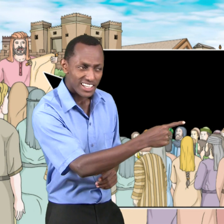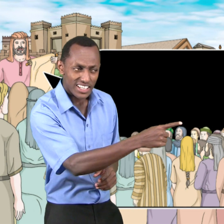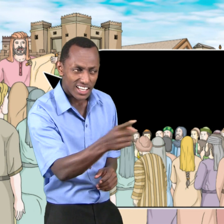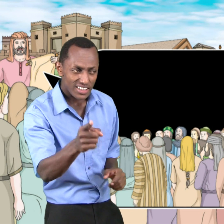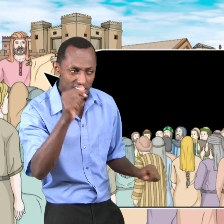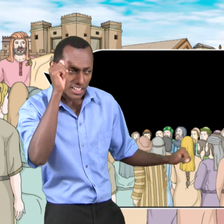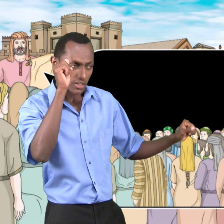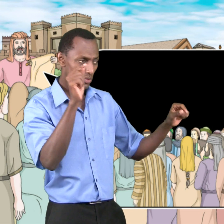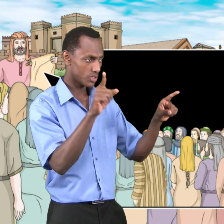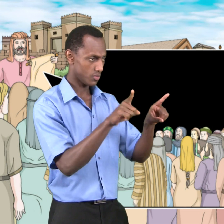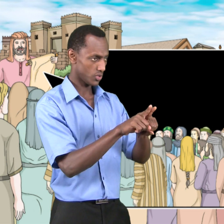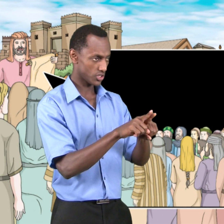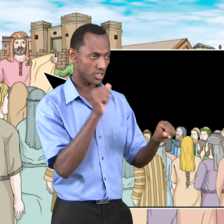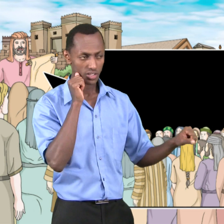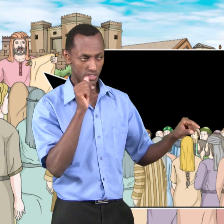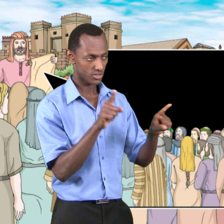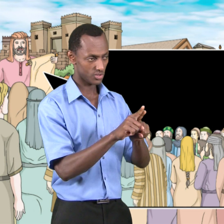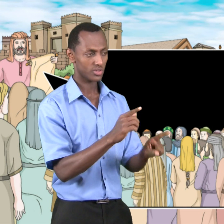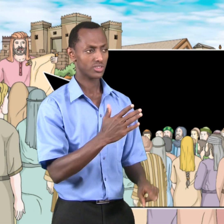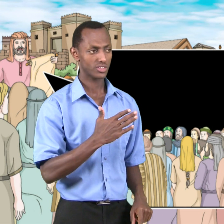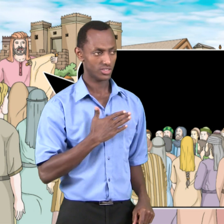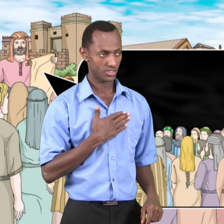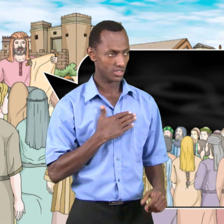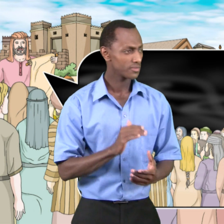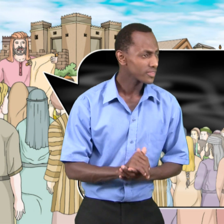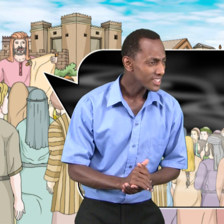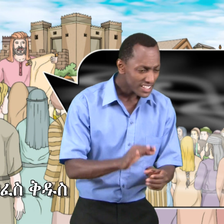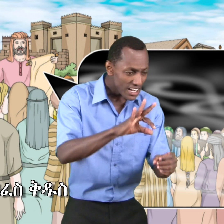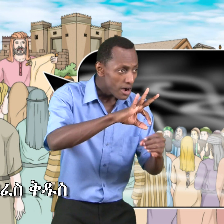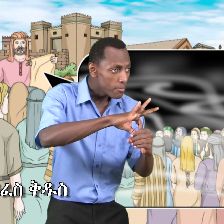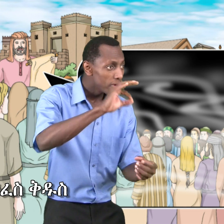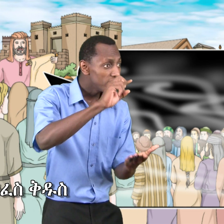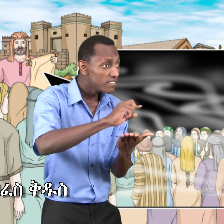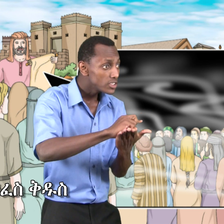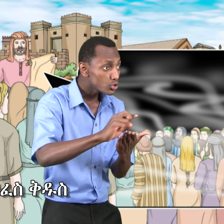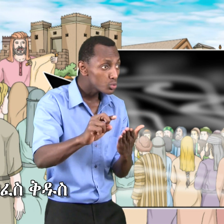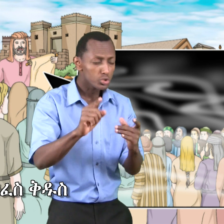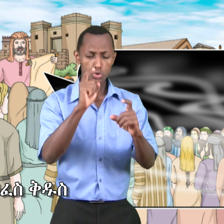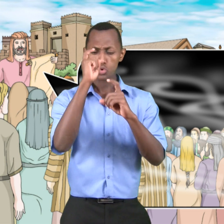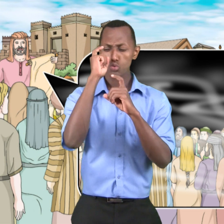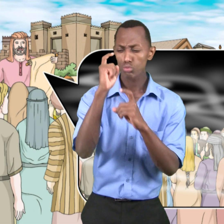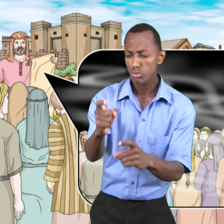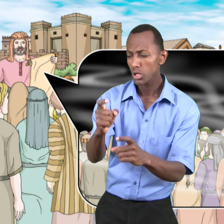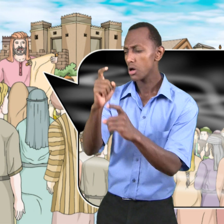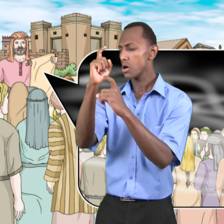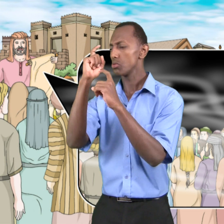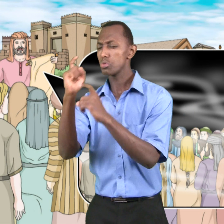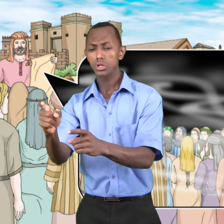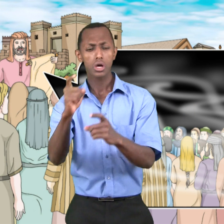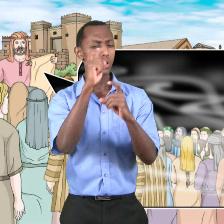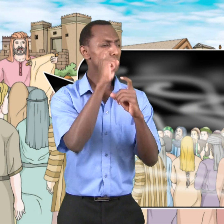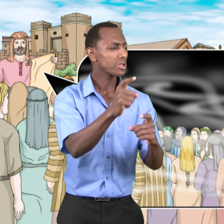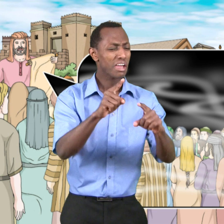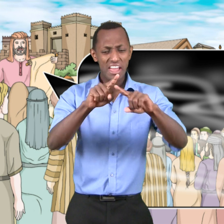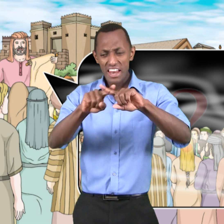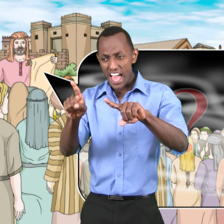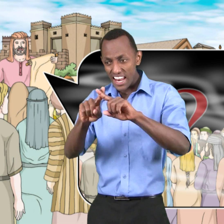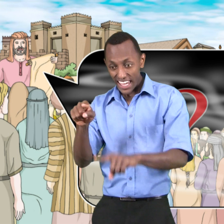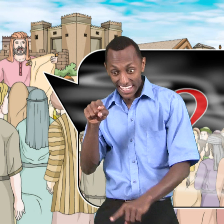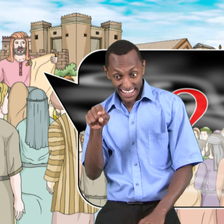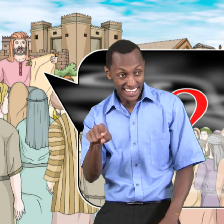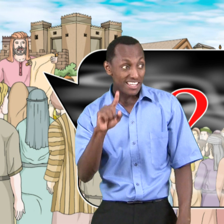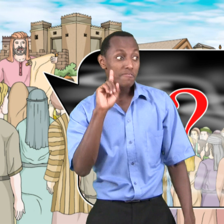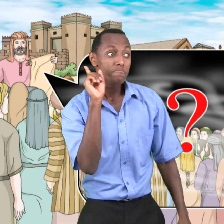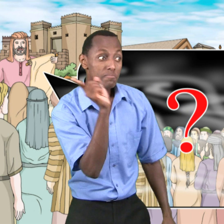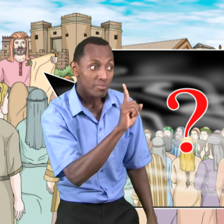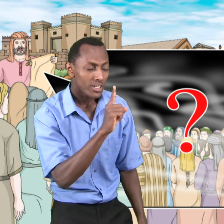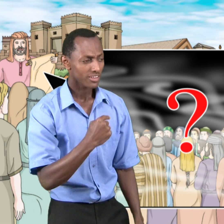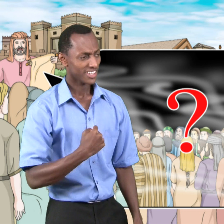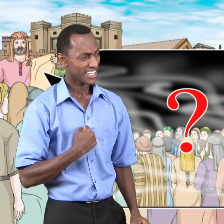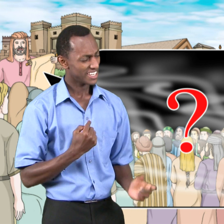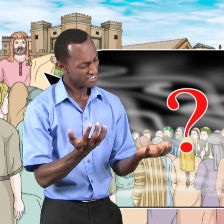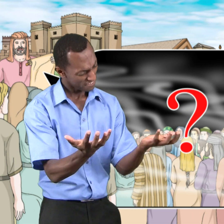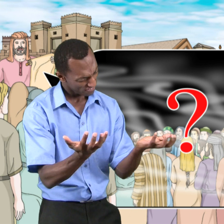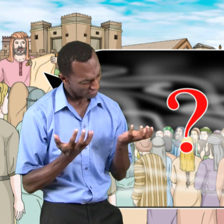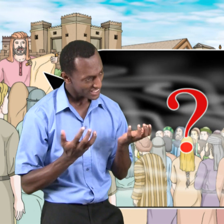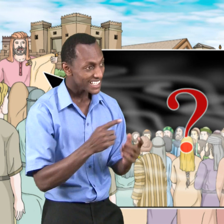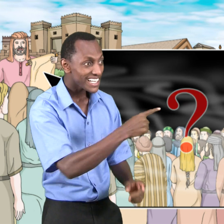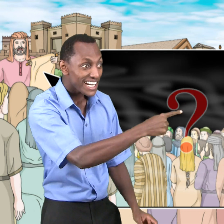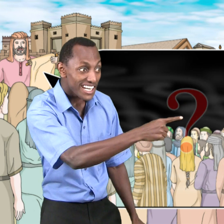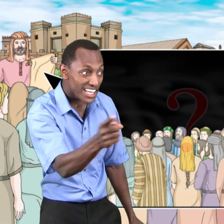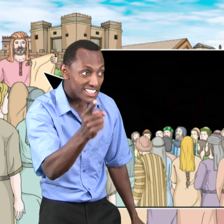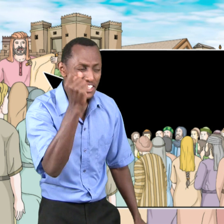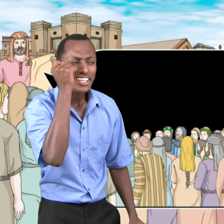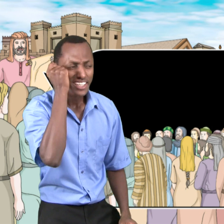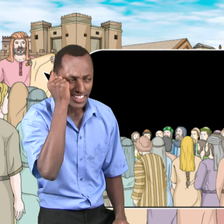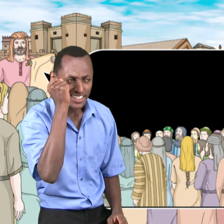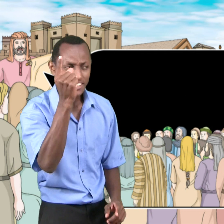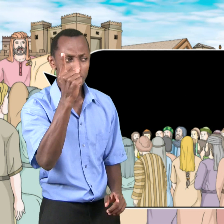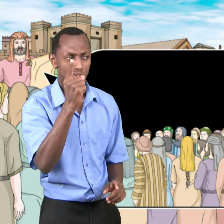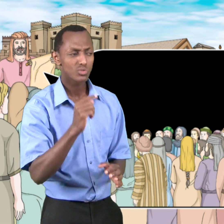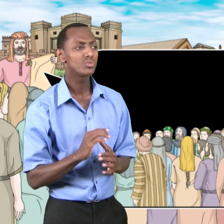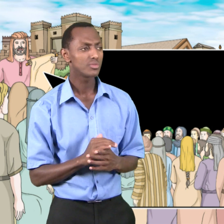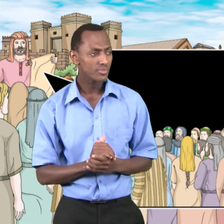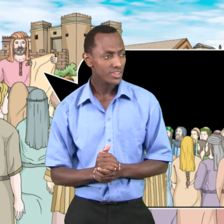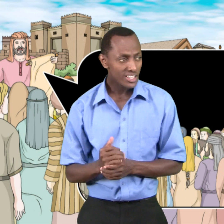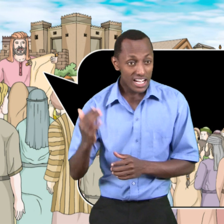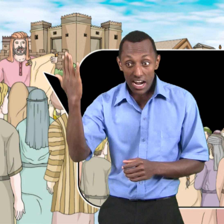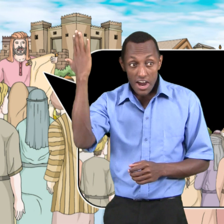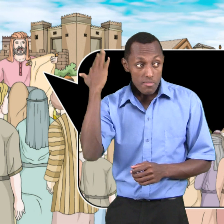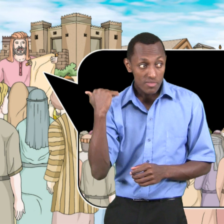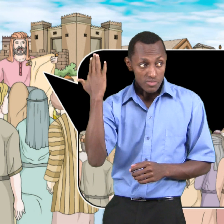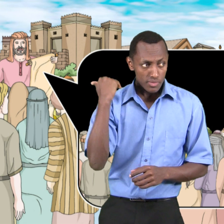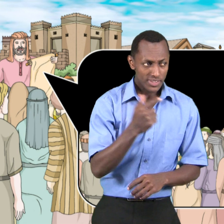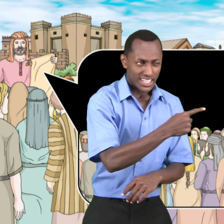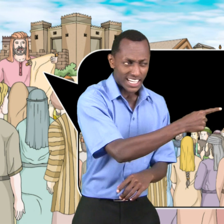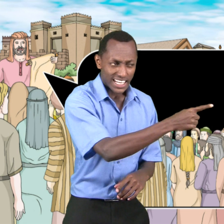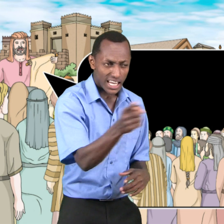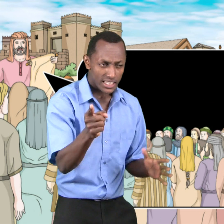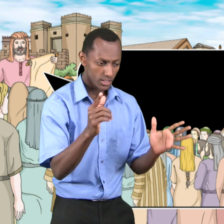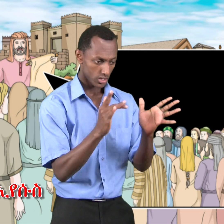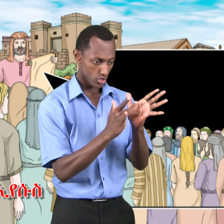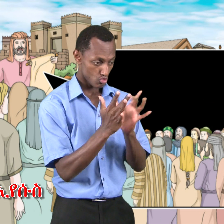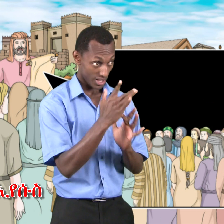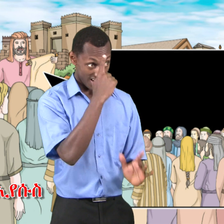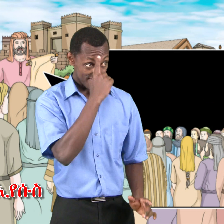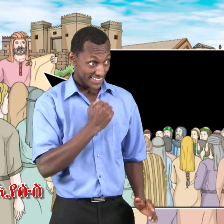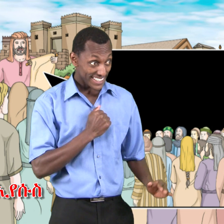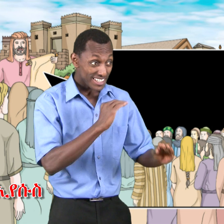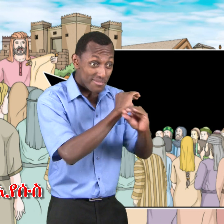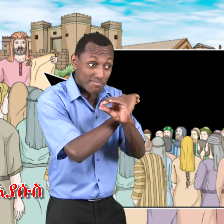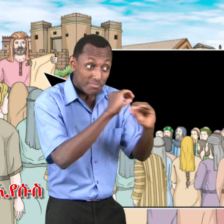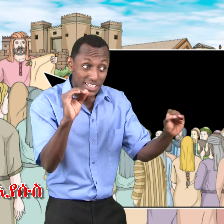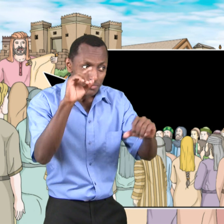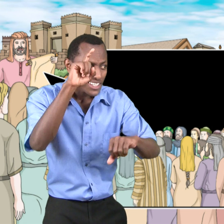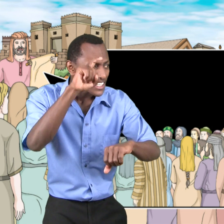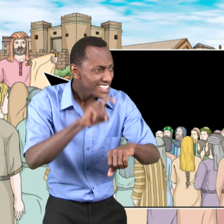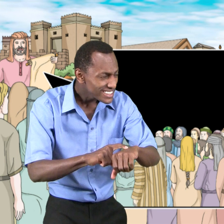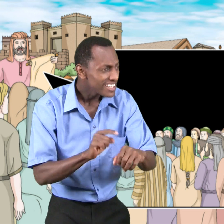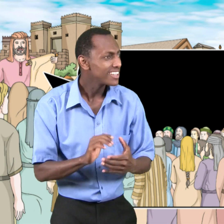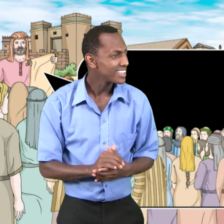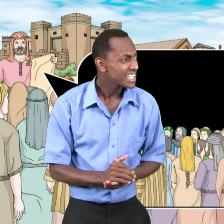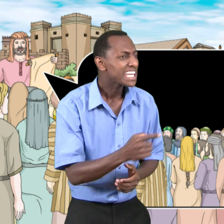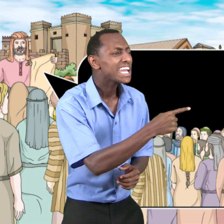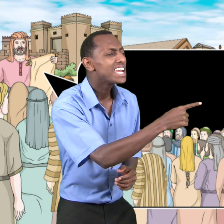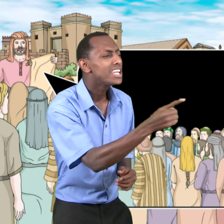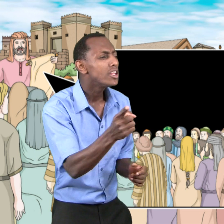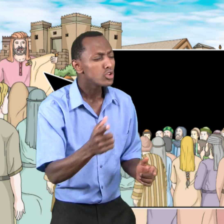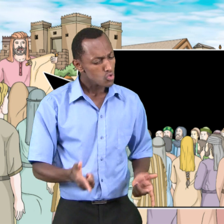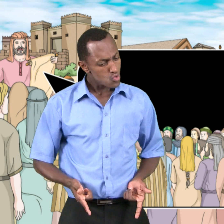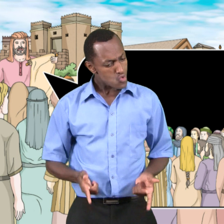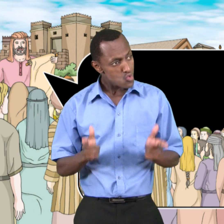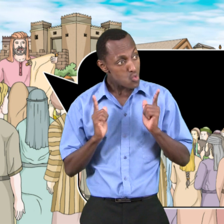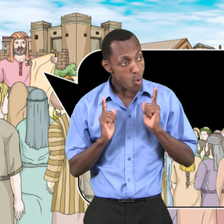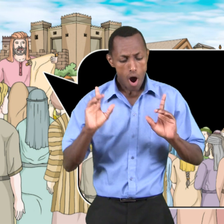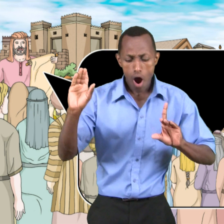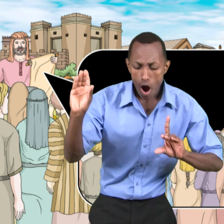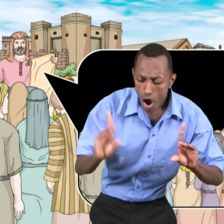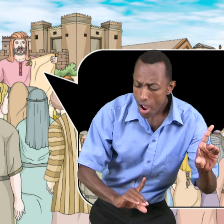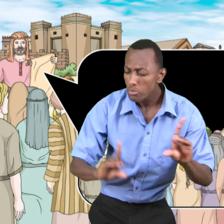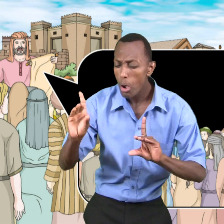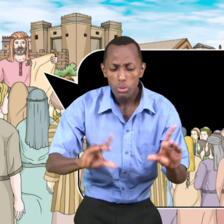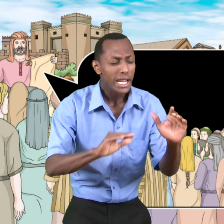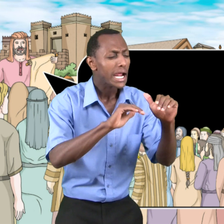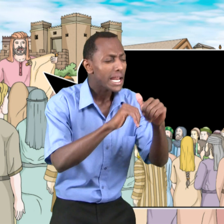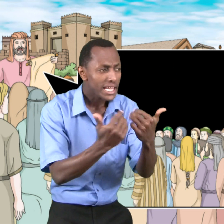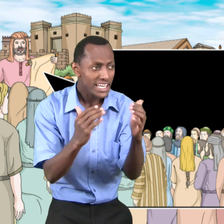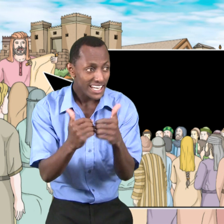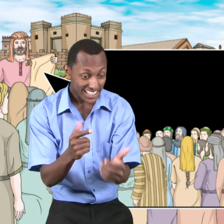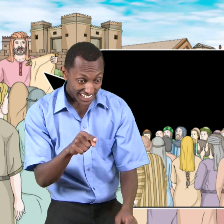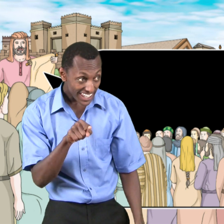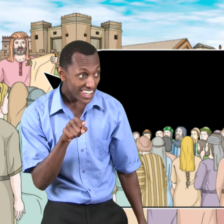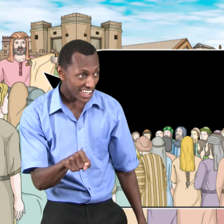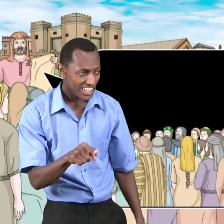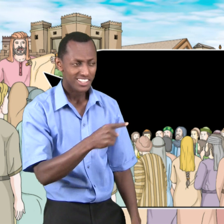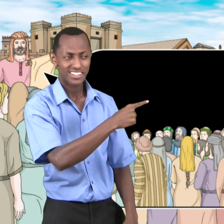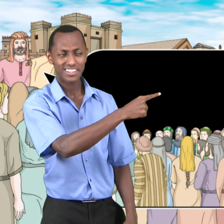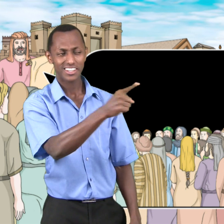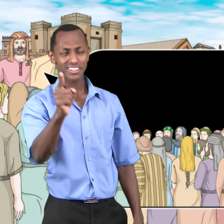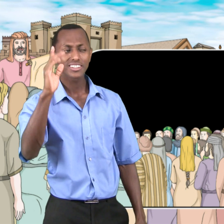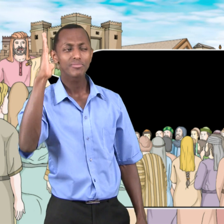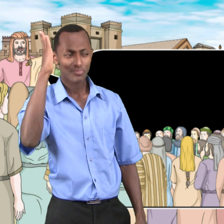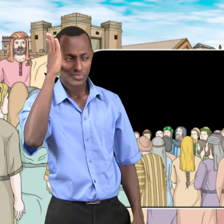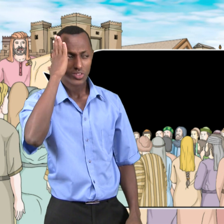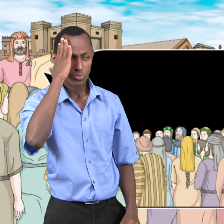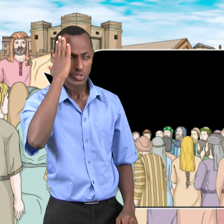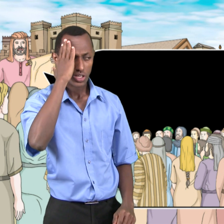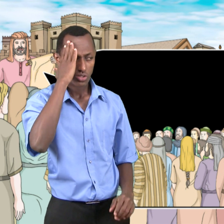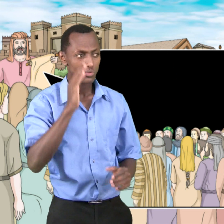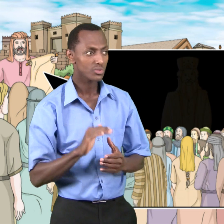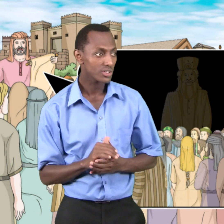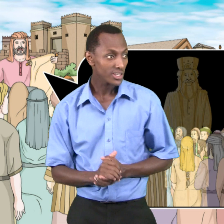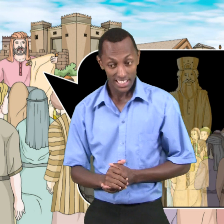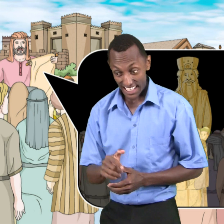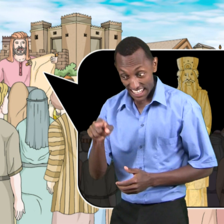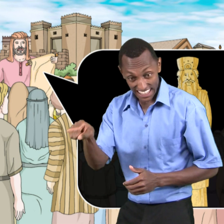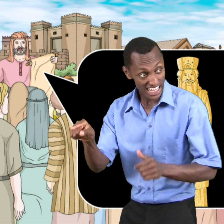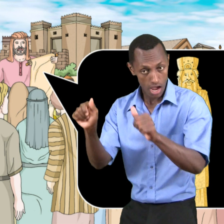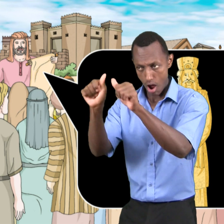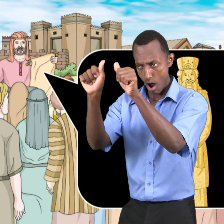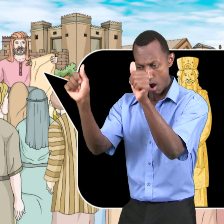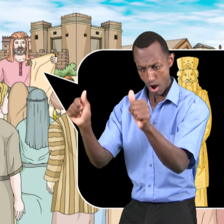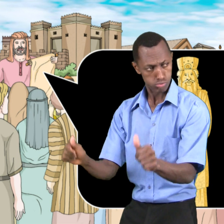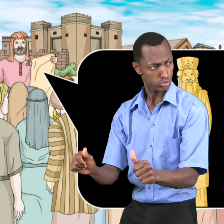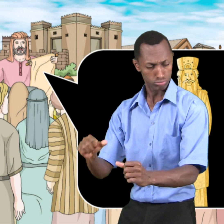Now about spiritual gifts, brothers, I do not want you to be uninformed.